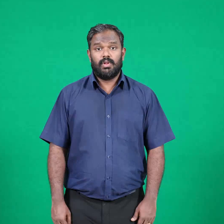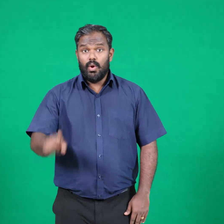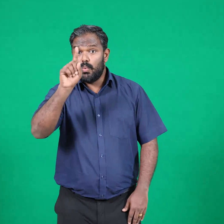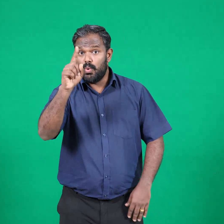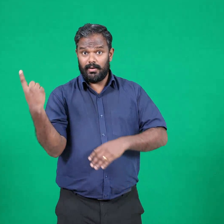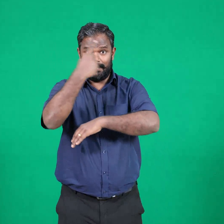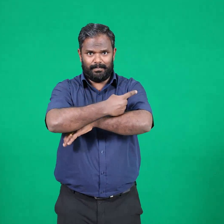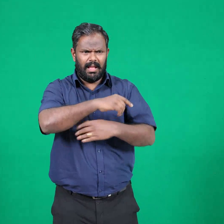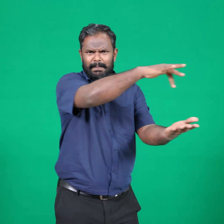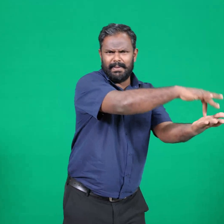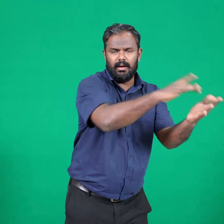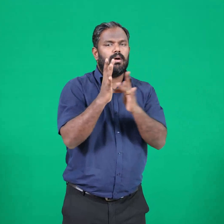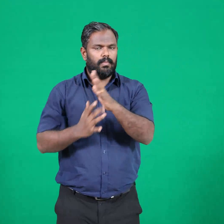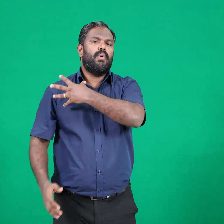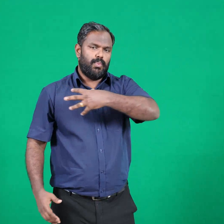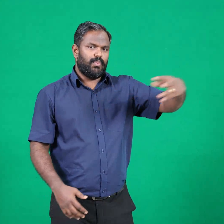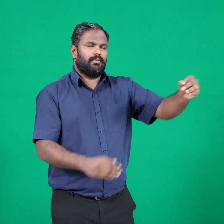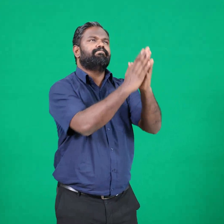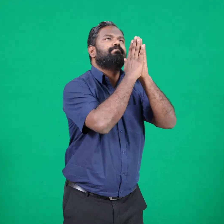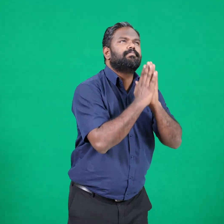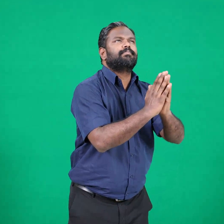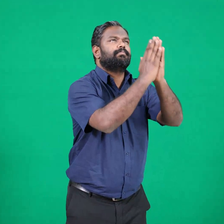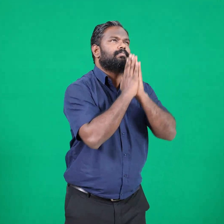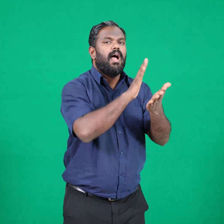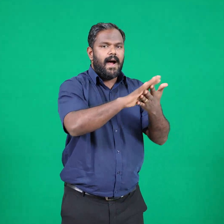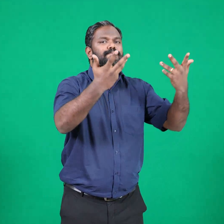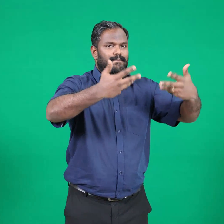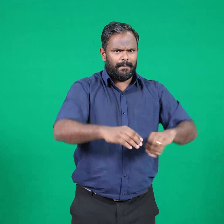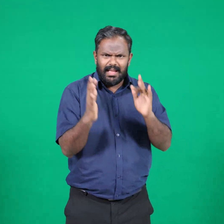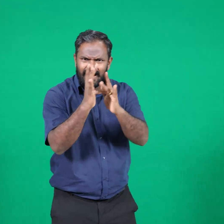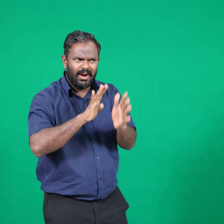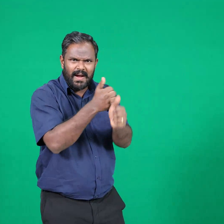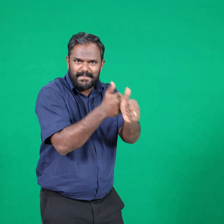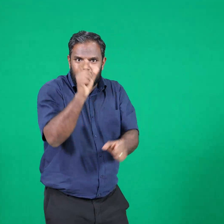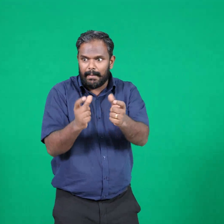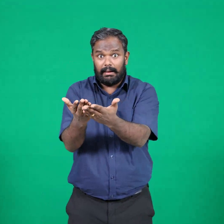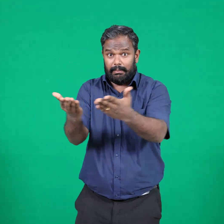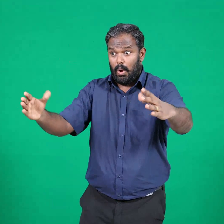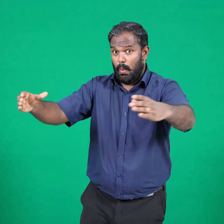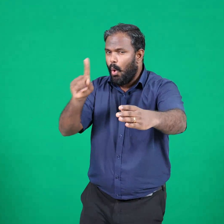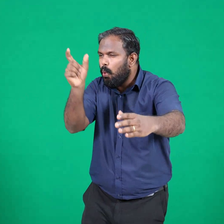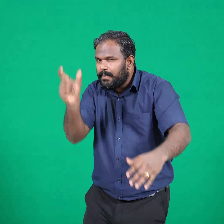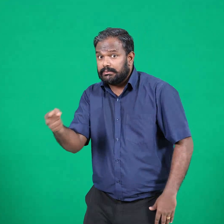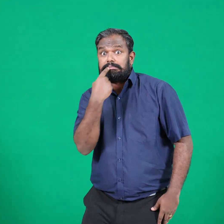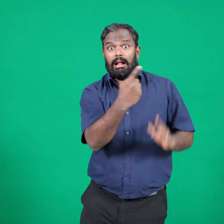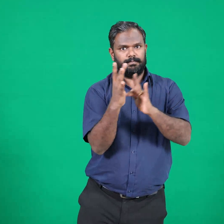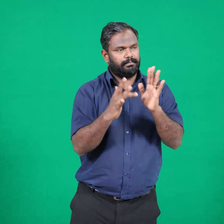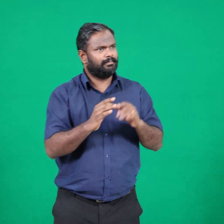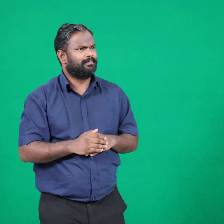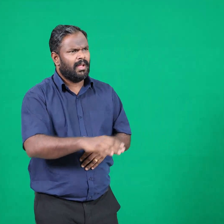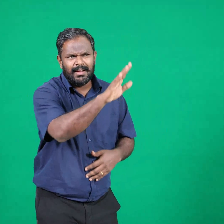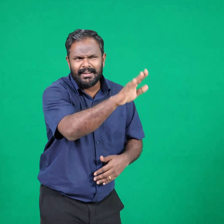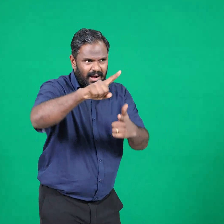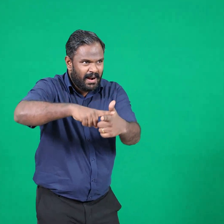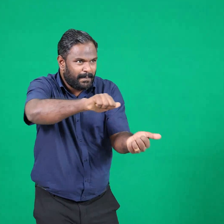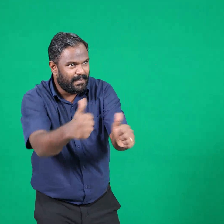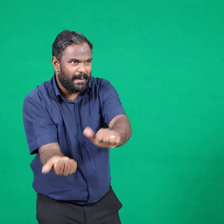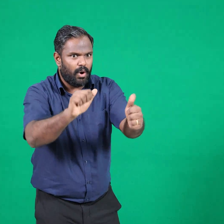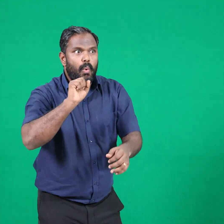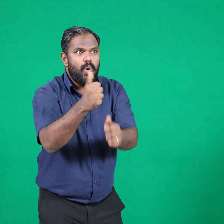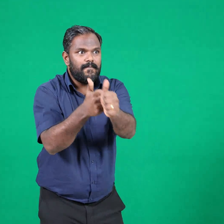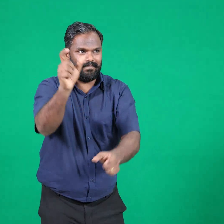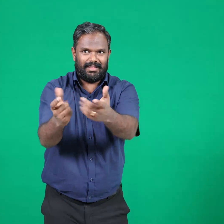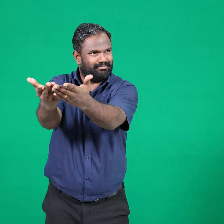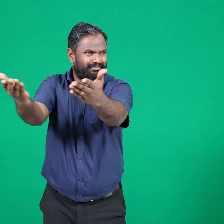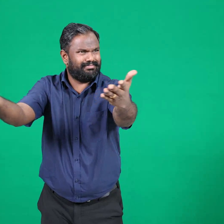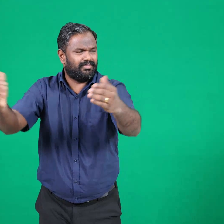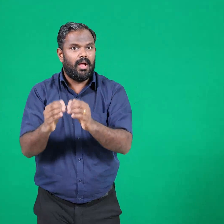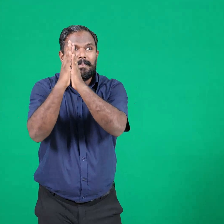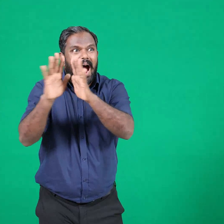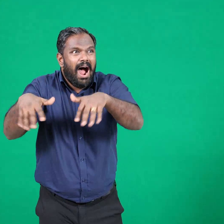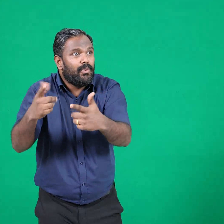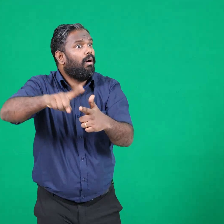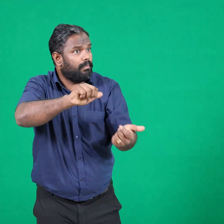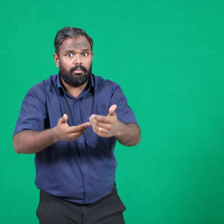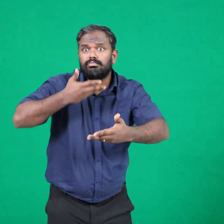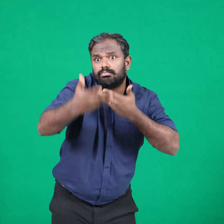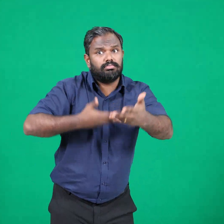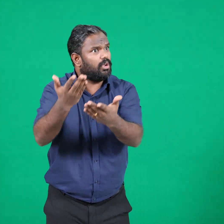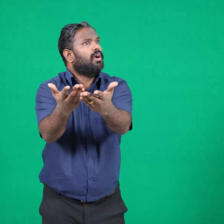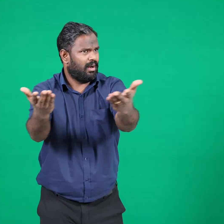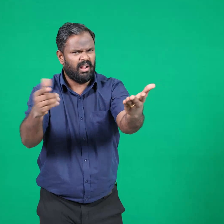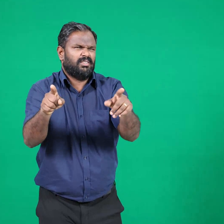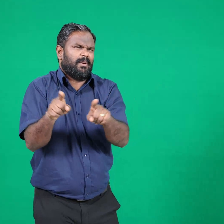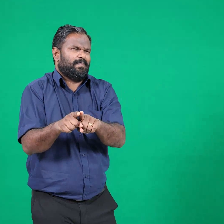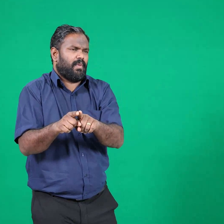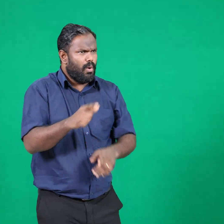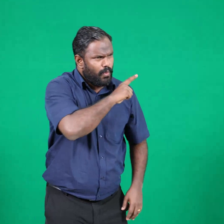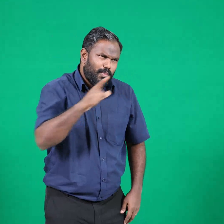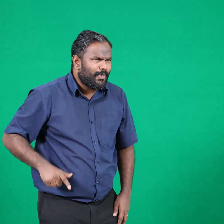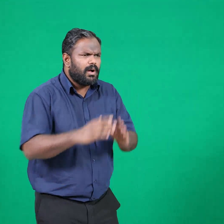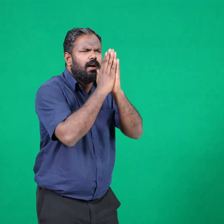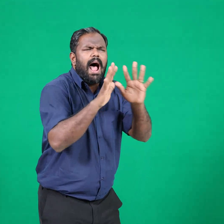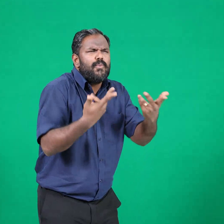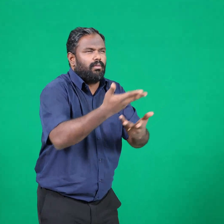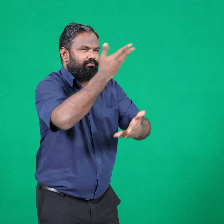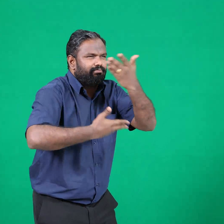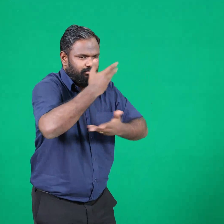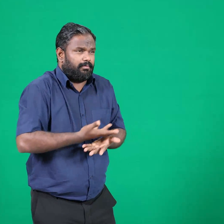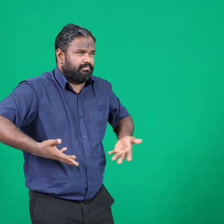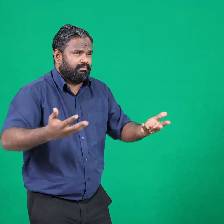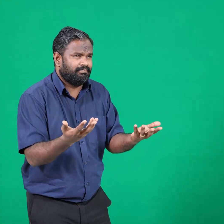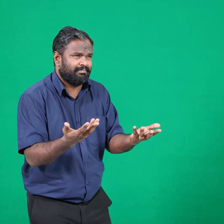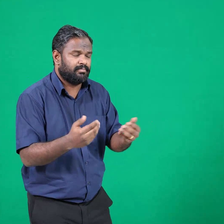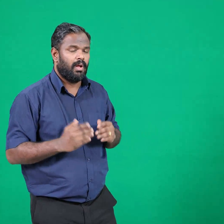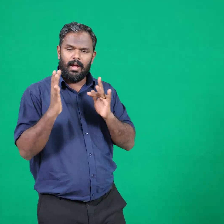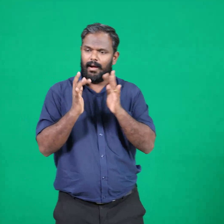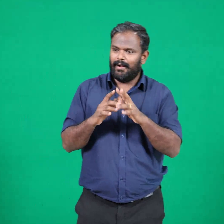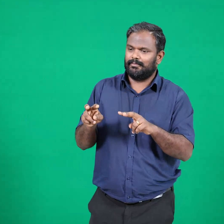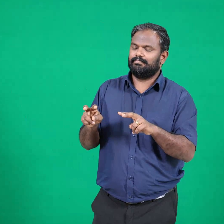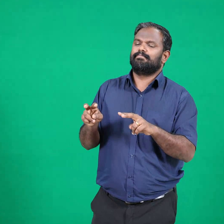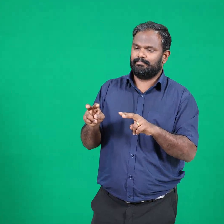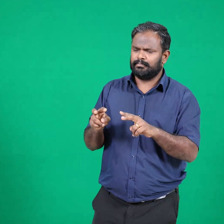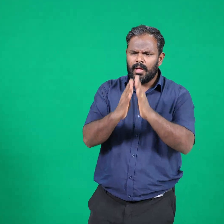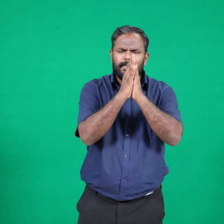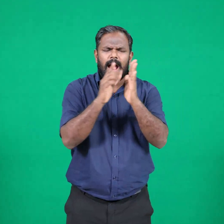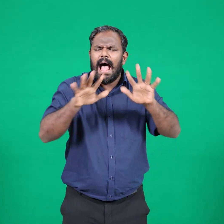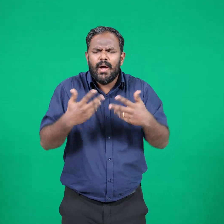One day in a place where Jesus had just finished praying, one of His disciples requested, "Lord, teach us to pray, just as John taught his disciples."